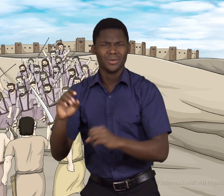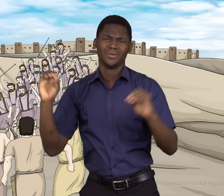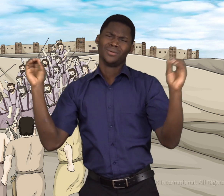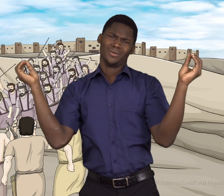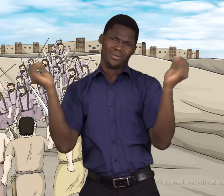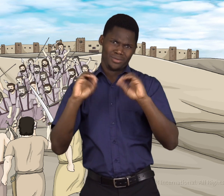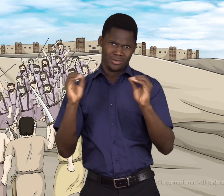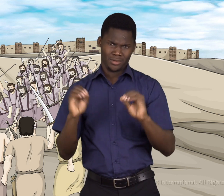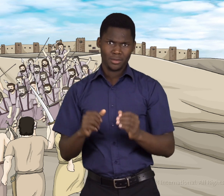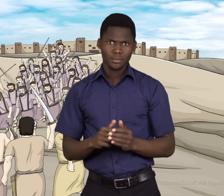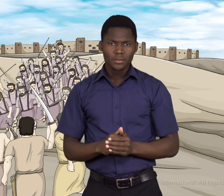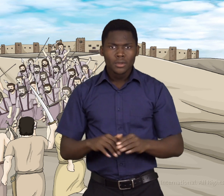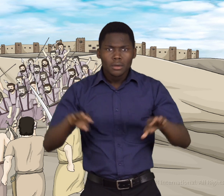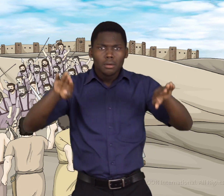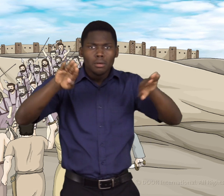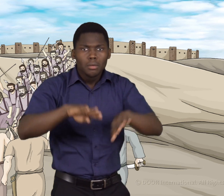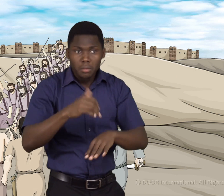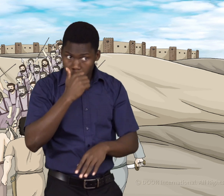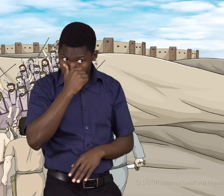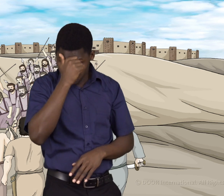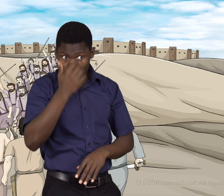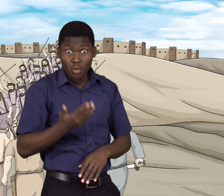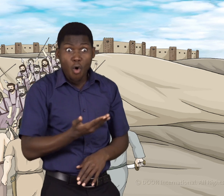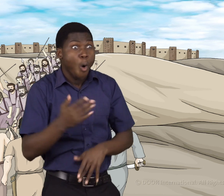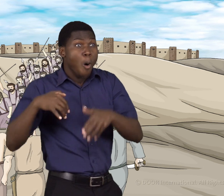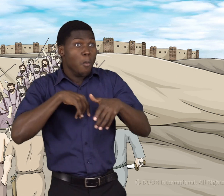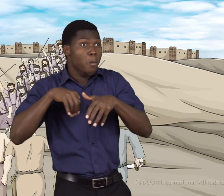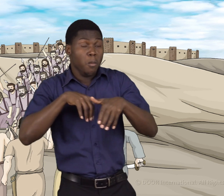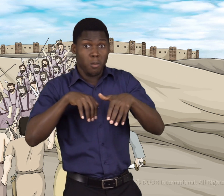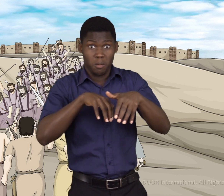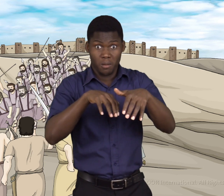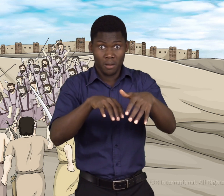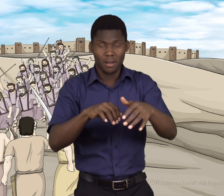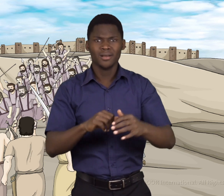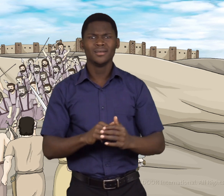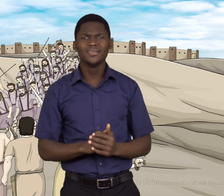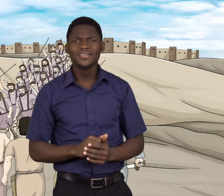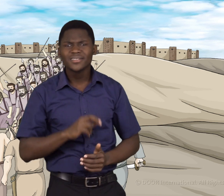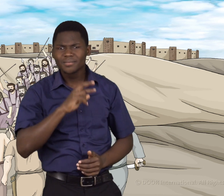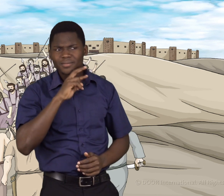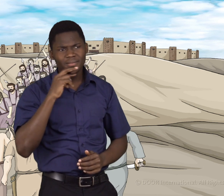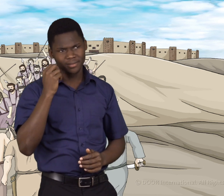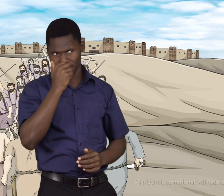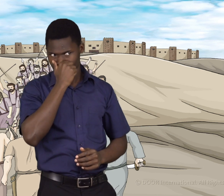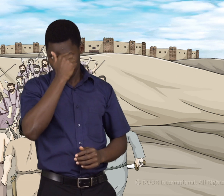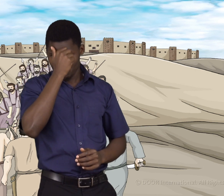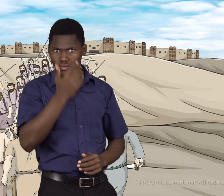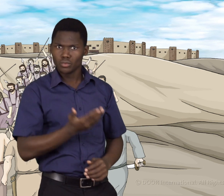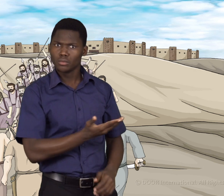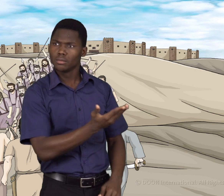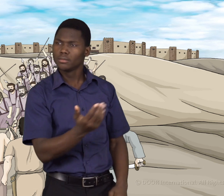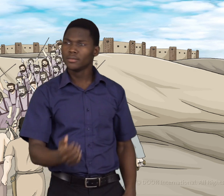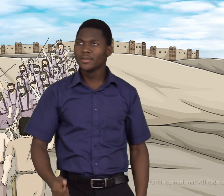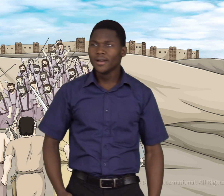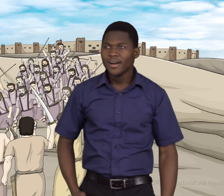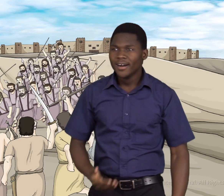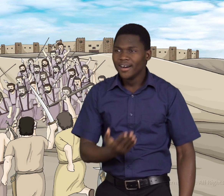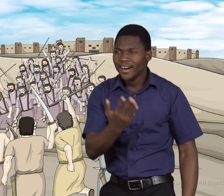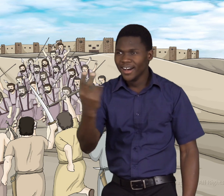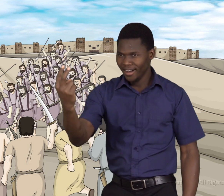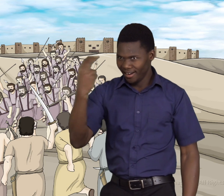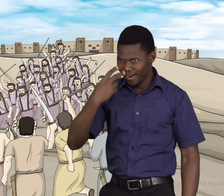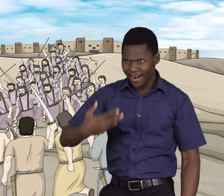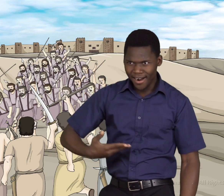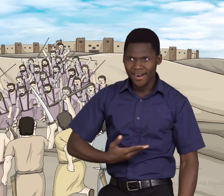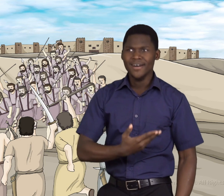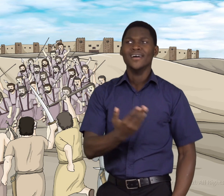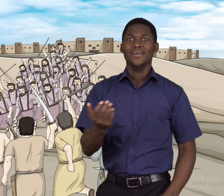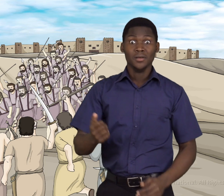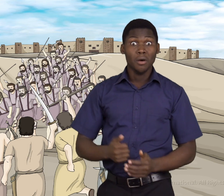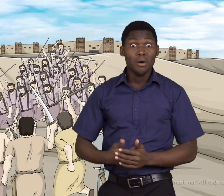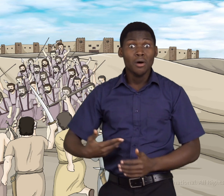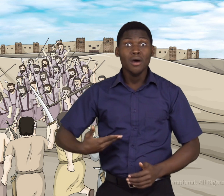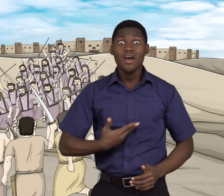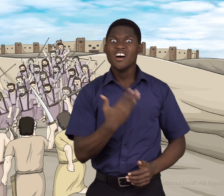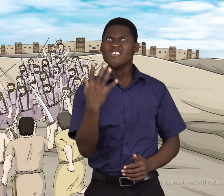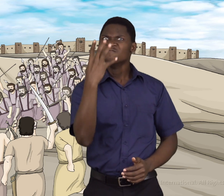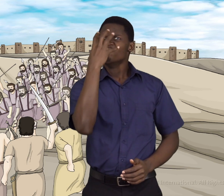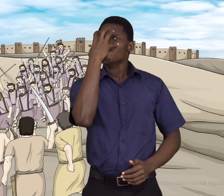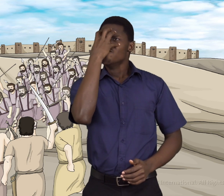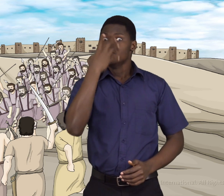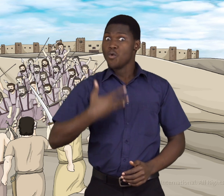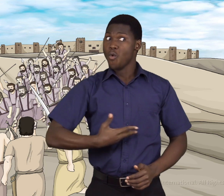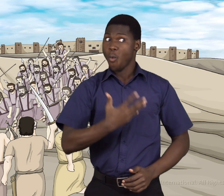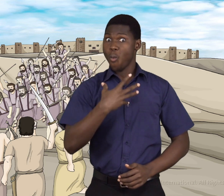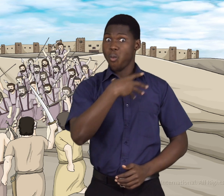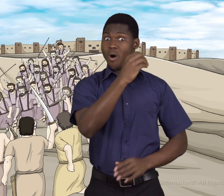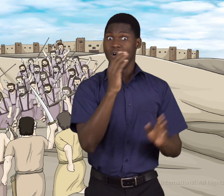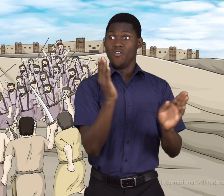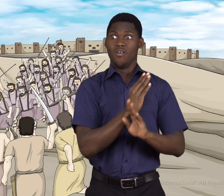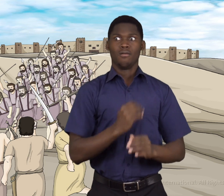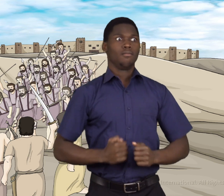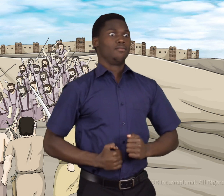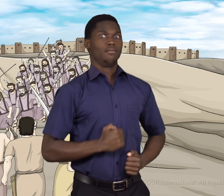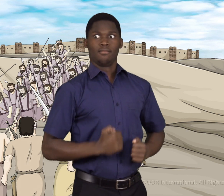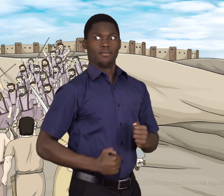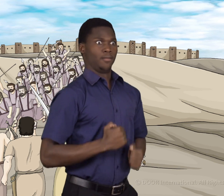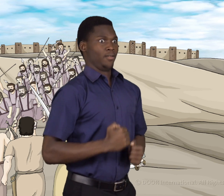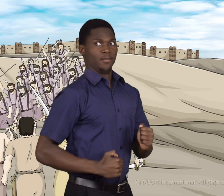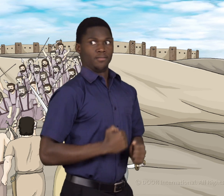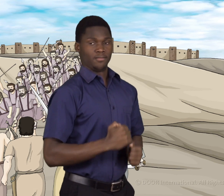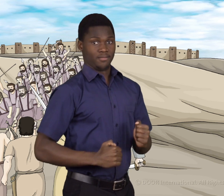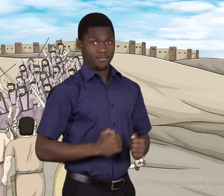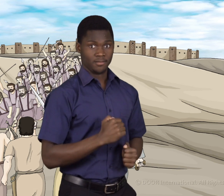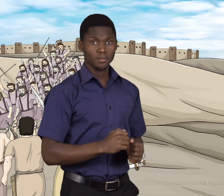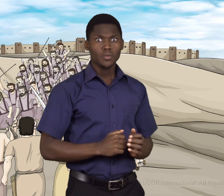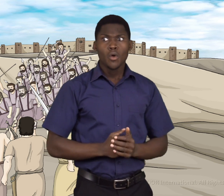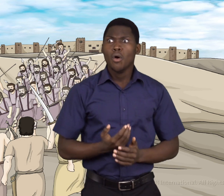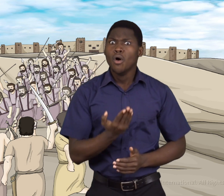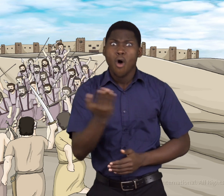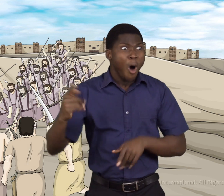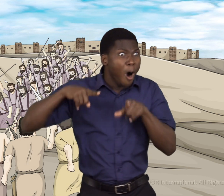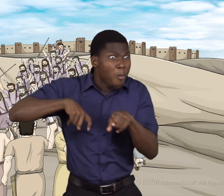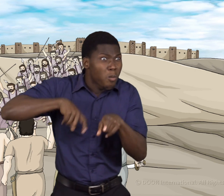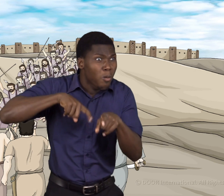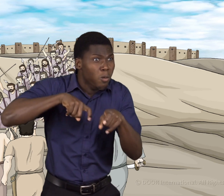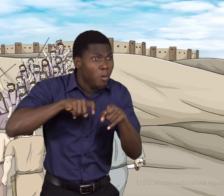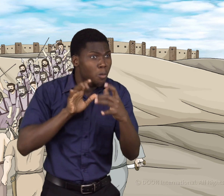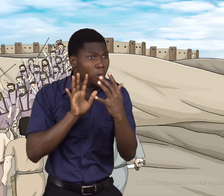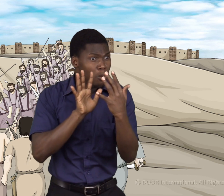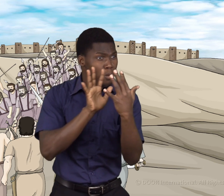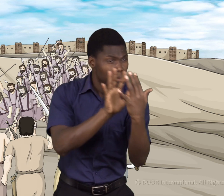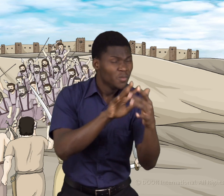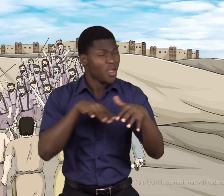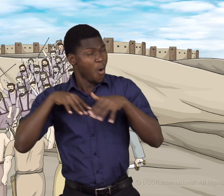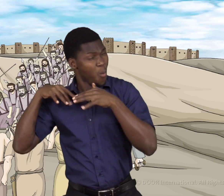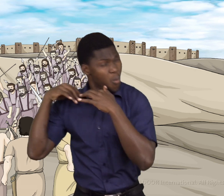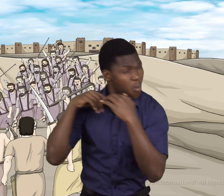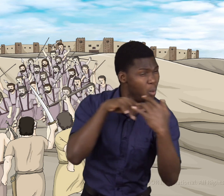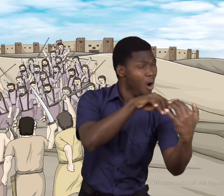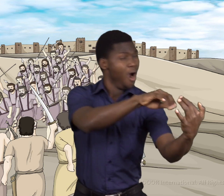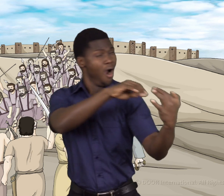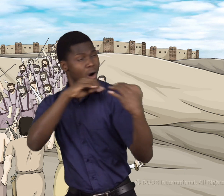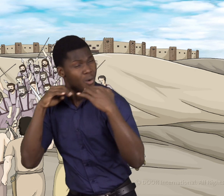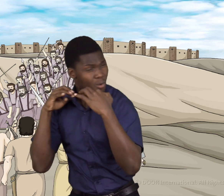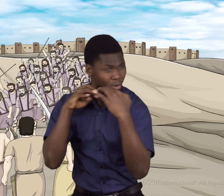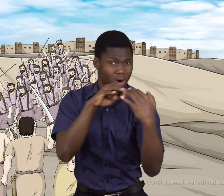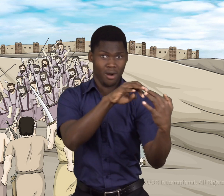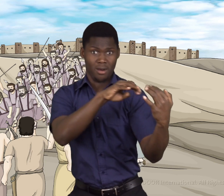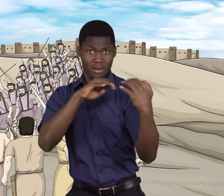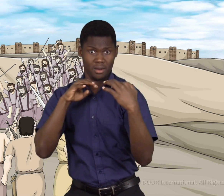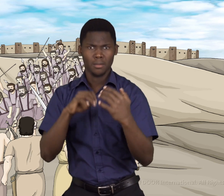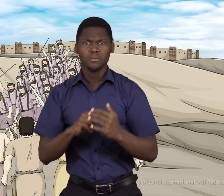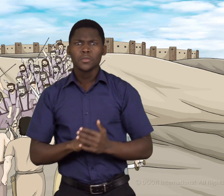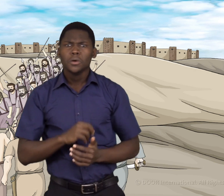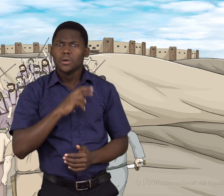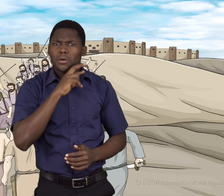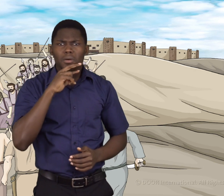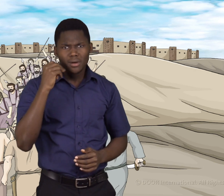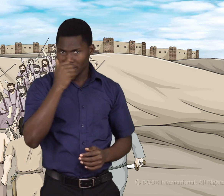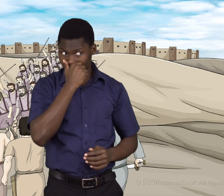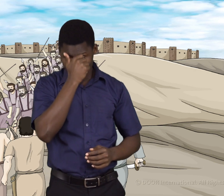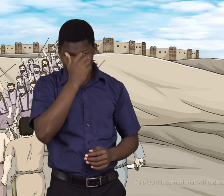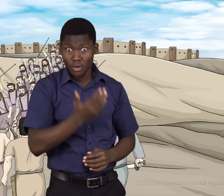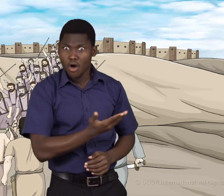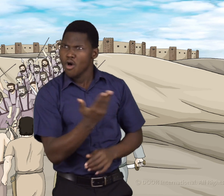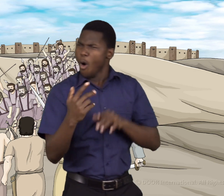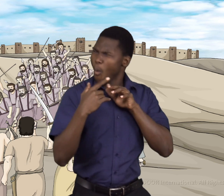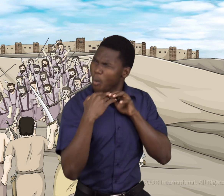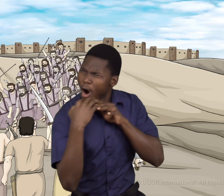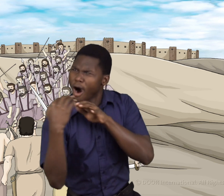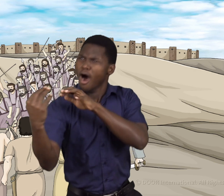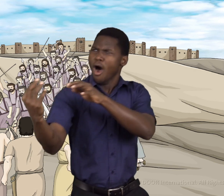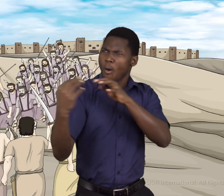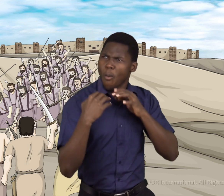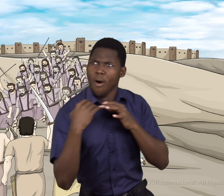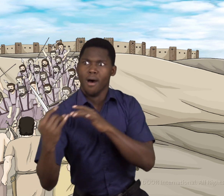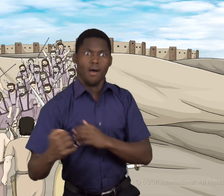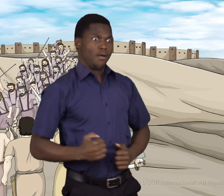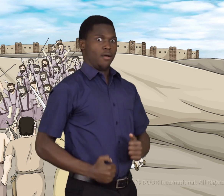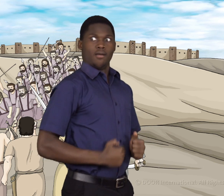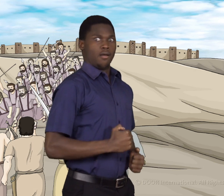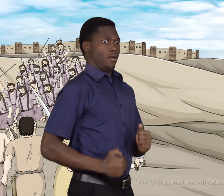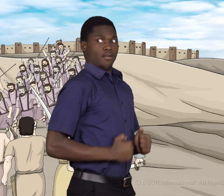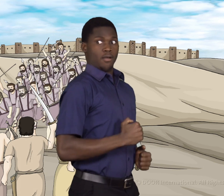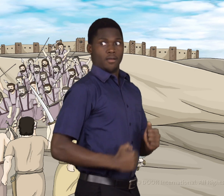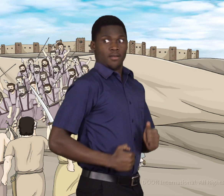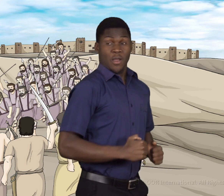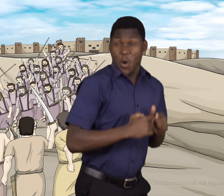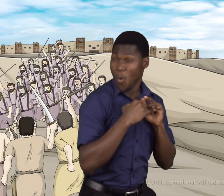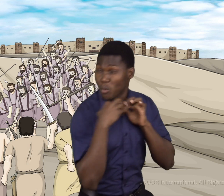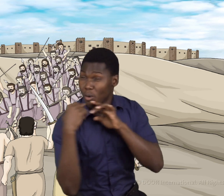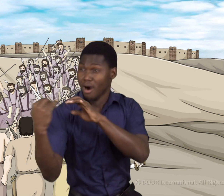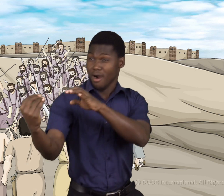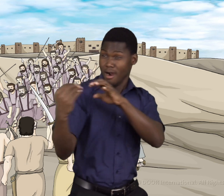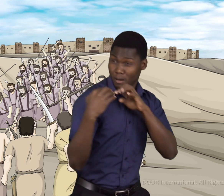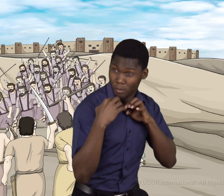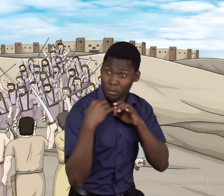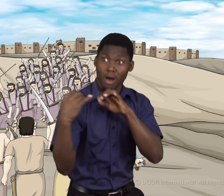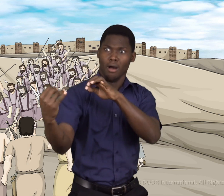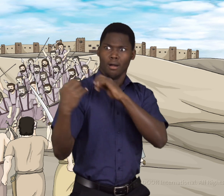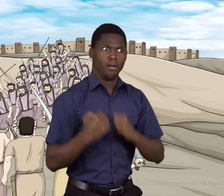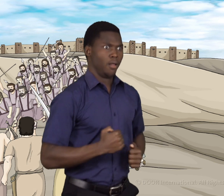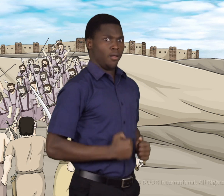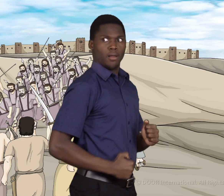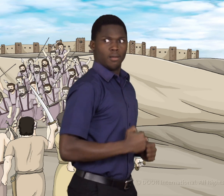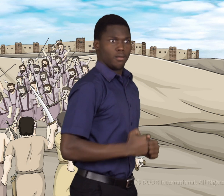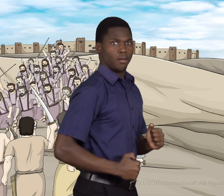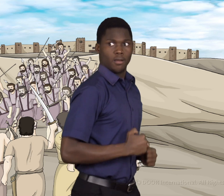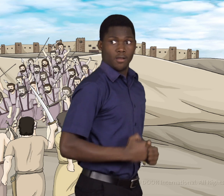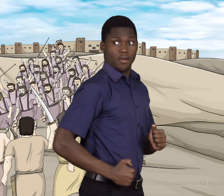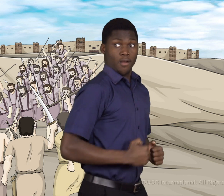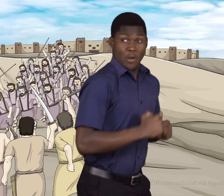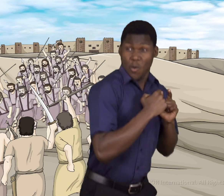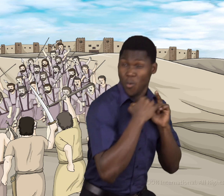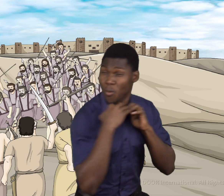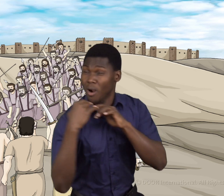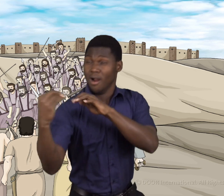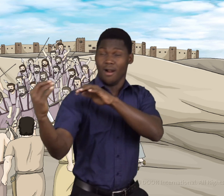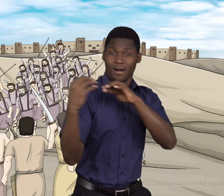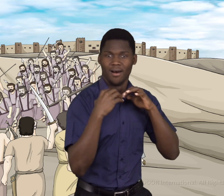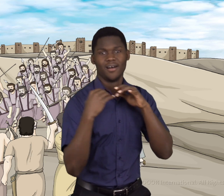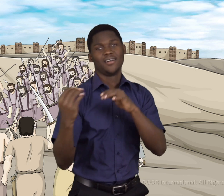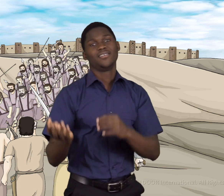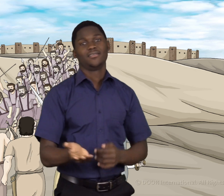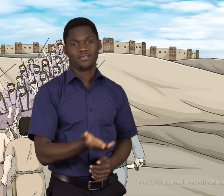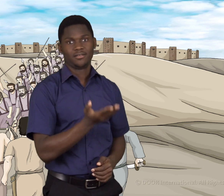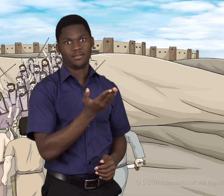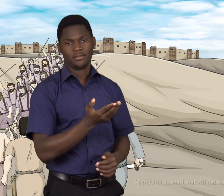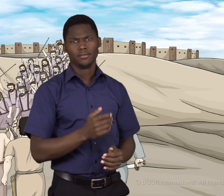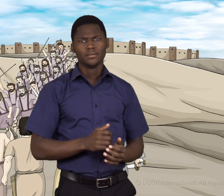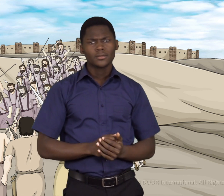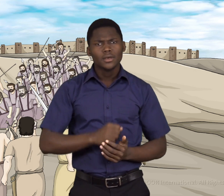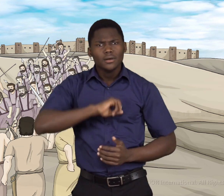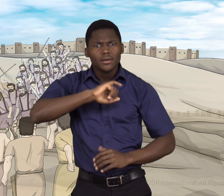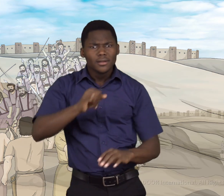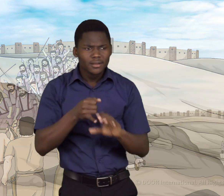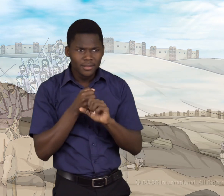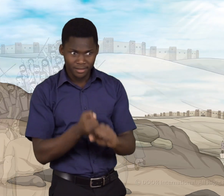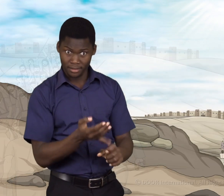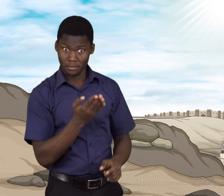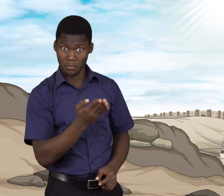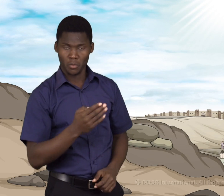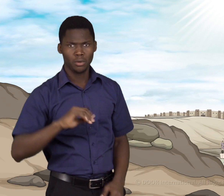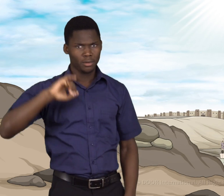Not a man was left in Ai or Bethel who did not go out after Israel, leaving the city wide open while they pursued Israel.